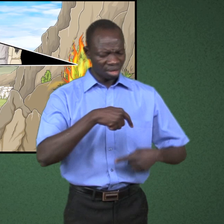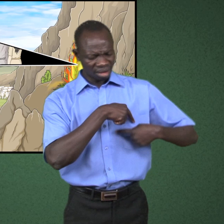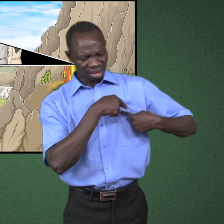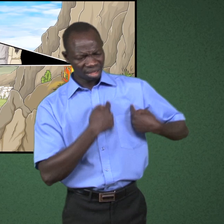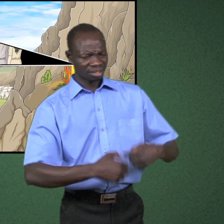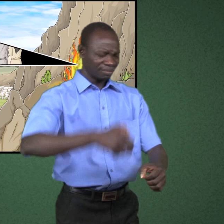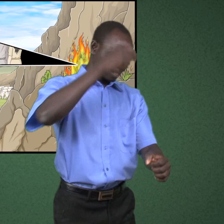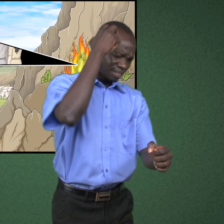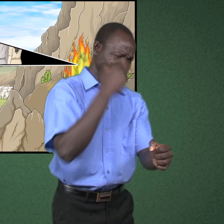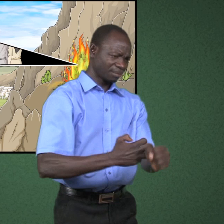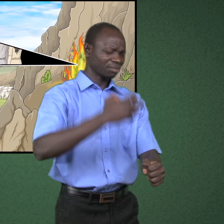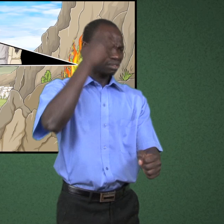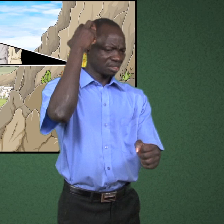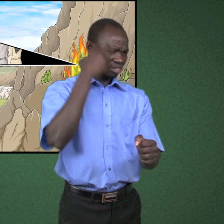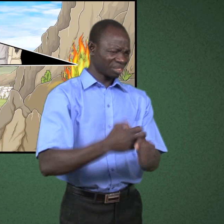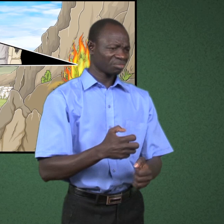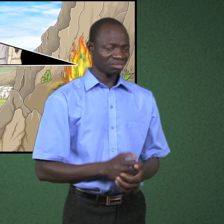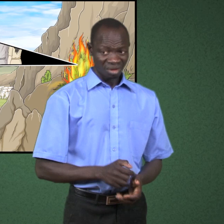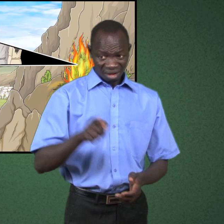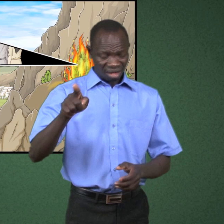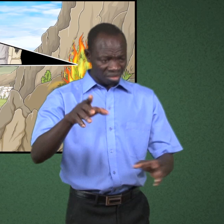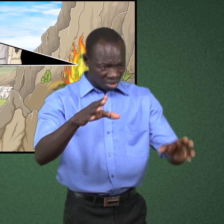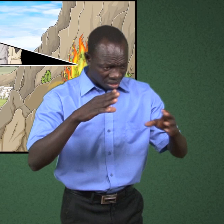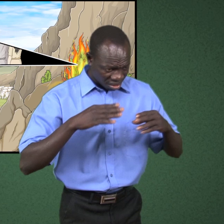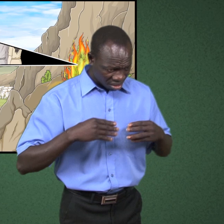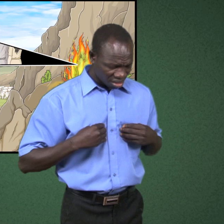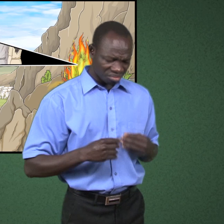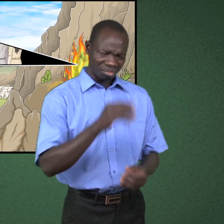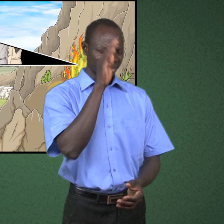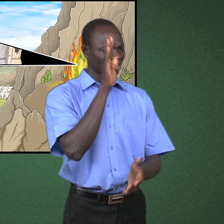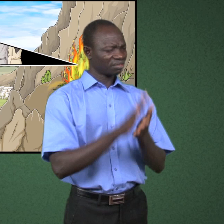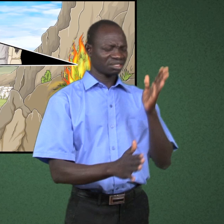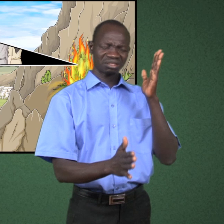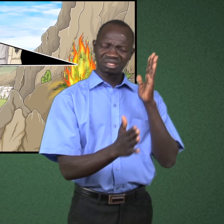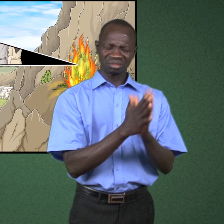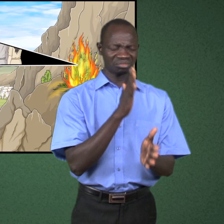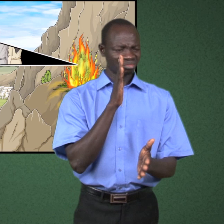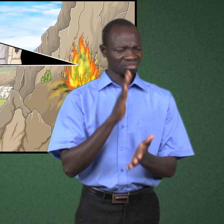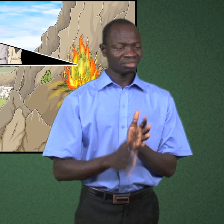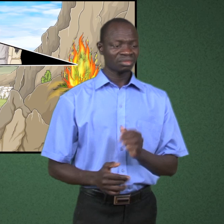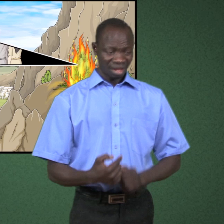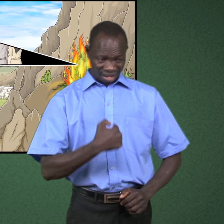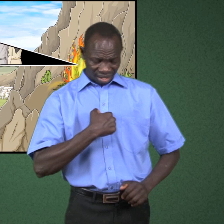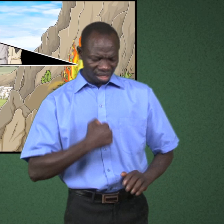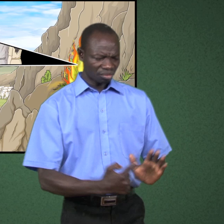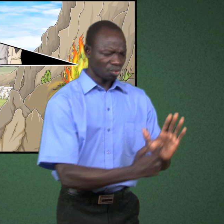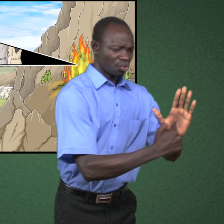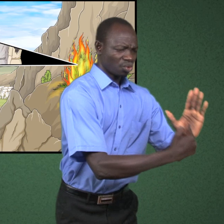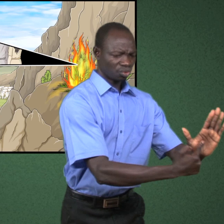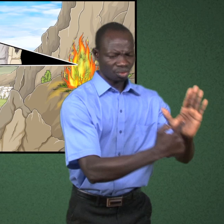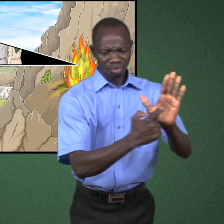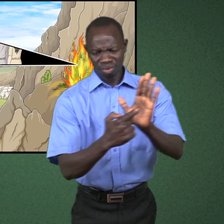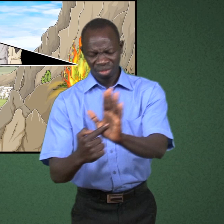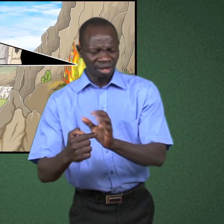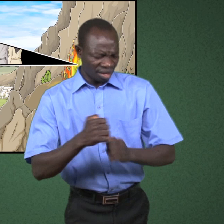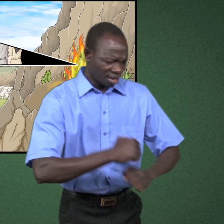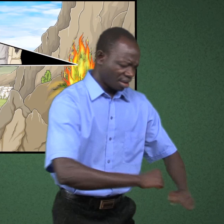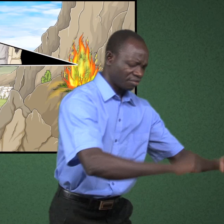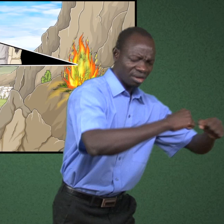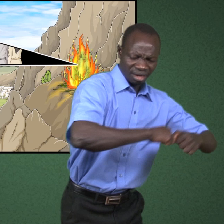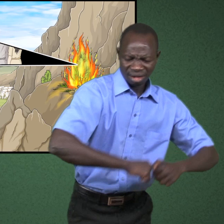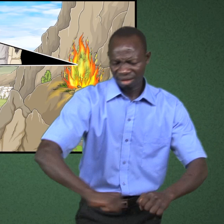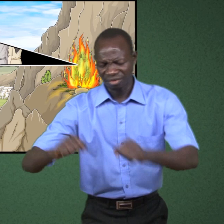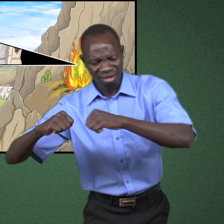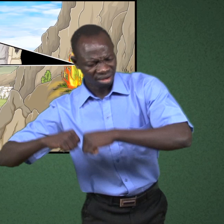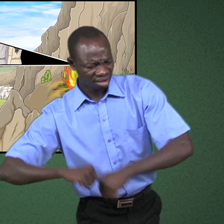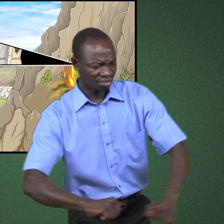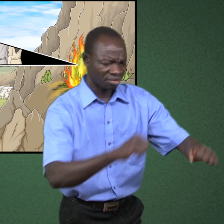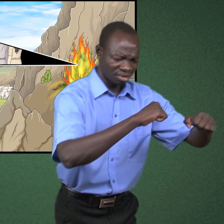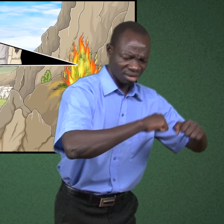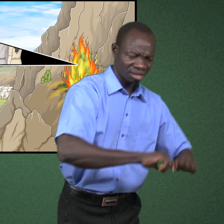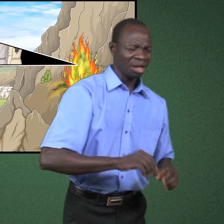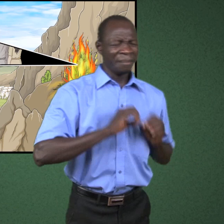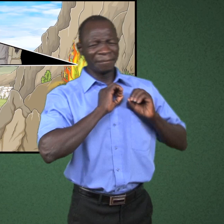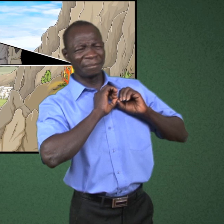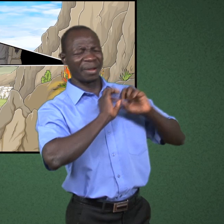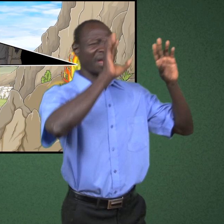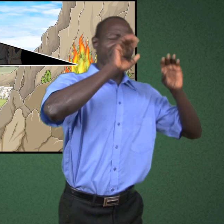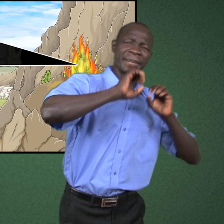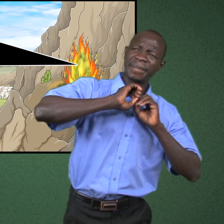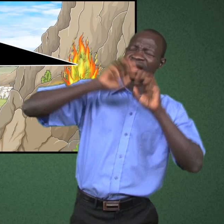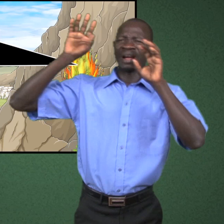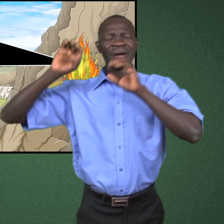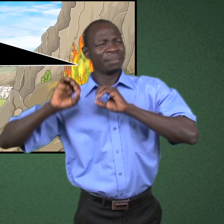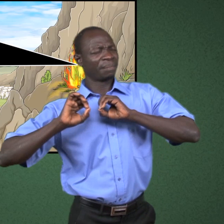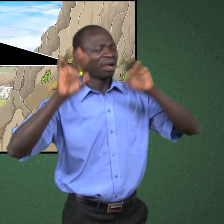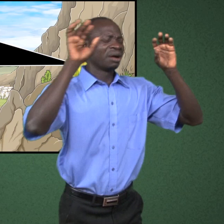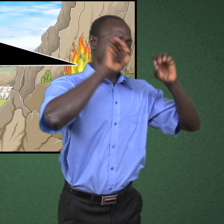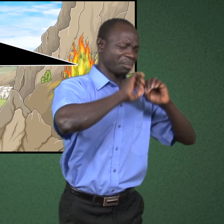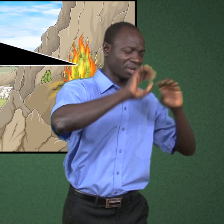But I know that the king of Egypt will not allow you to go unless a mighty hand compels him.